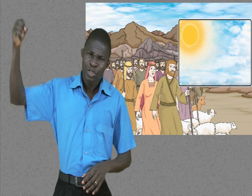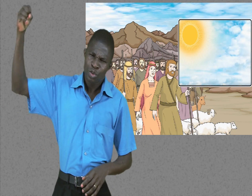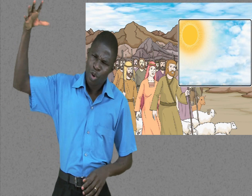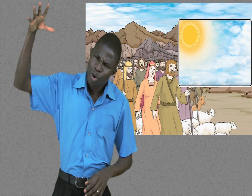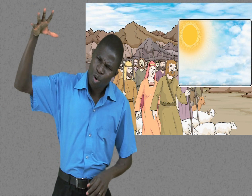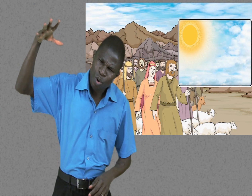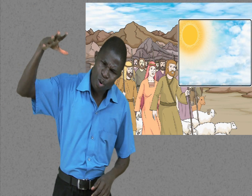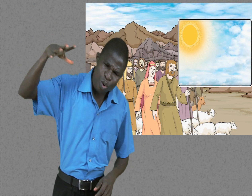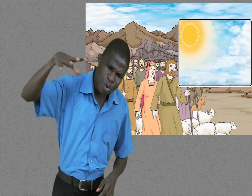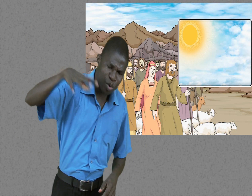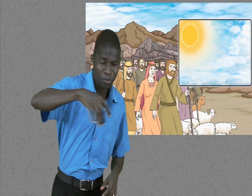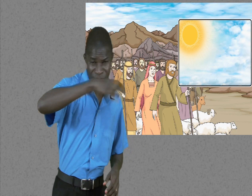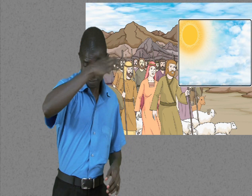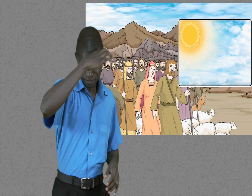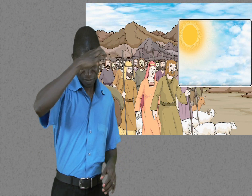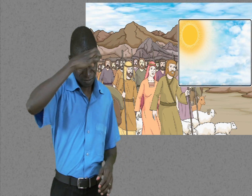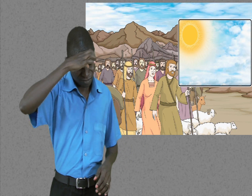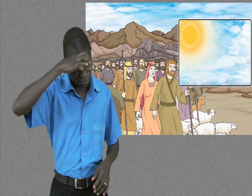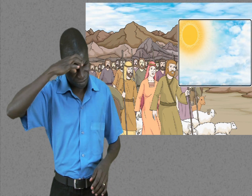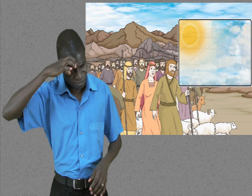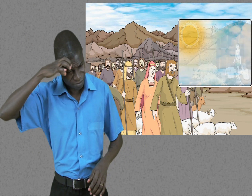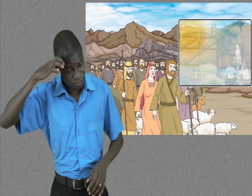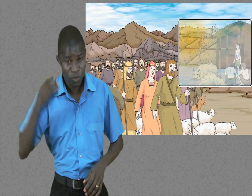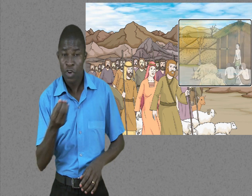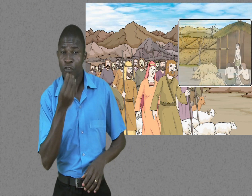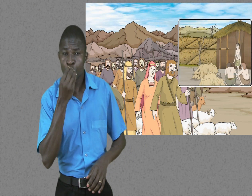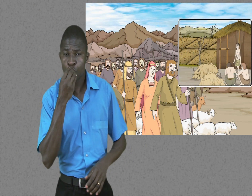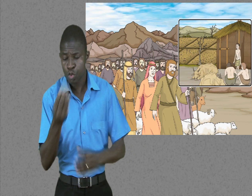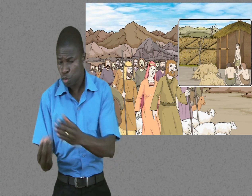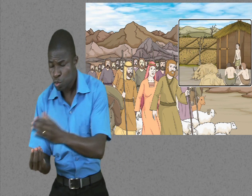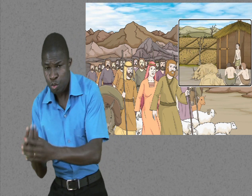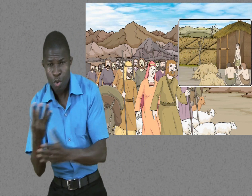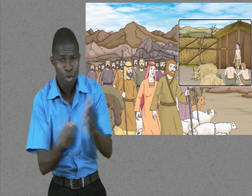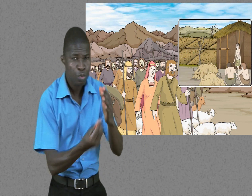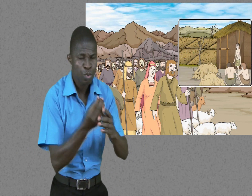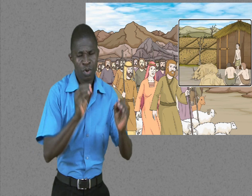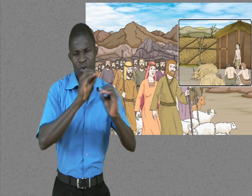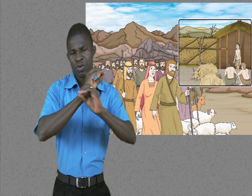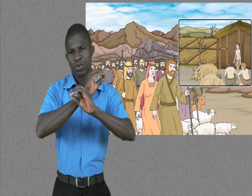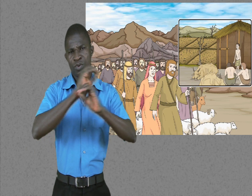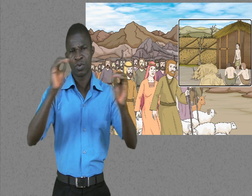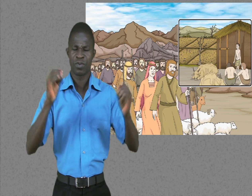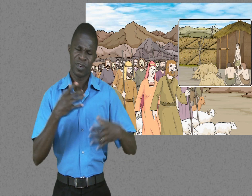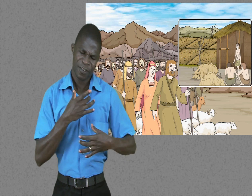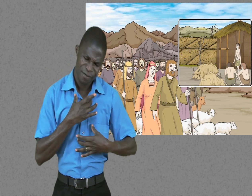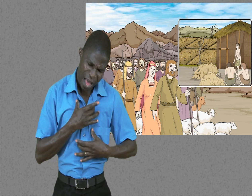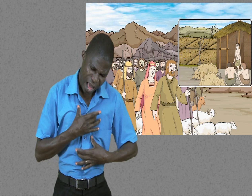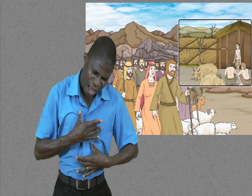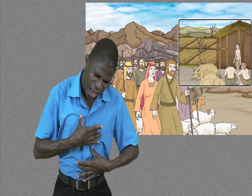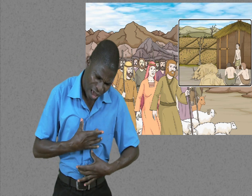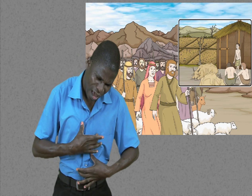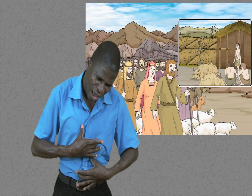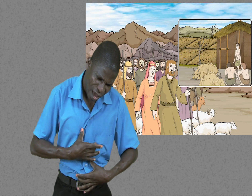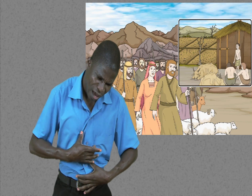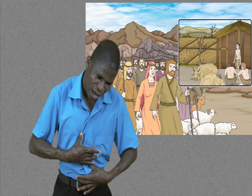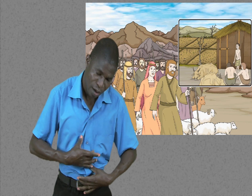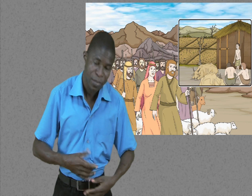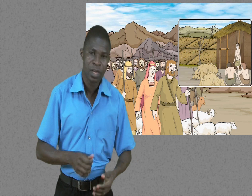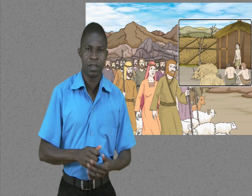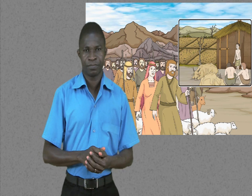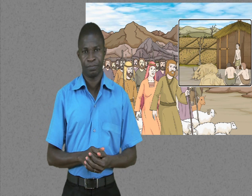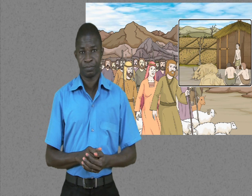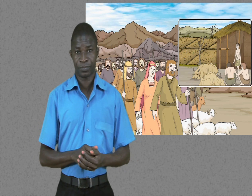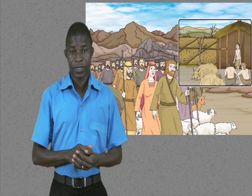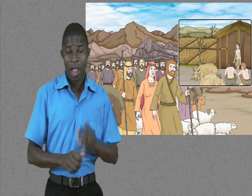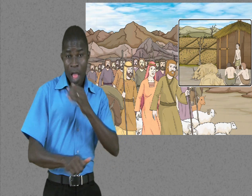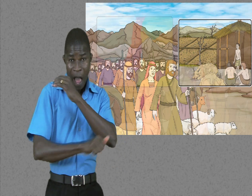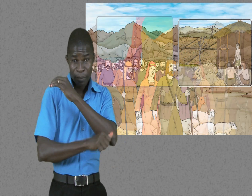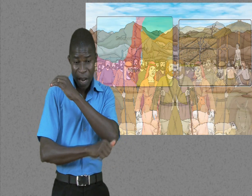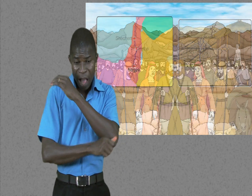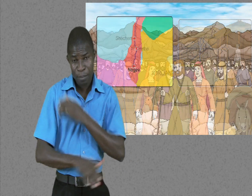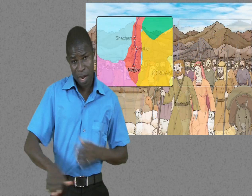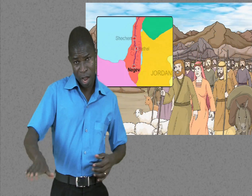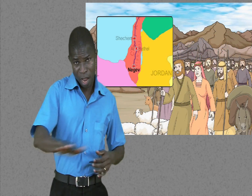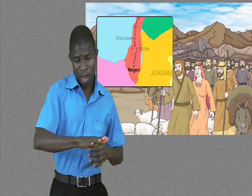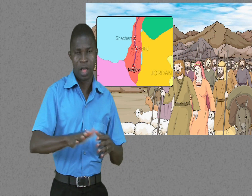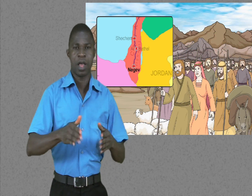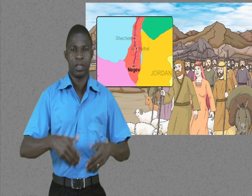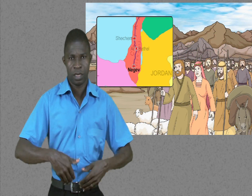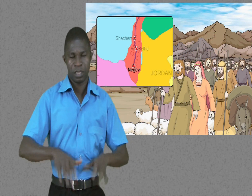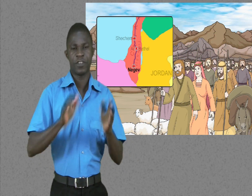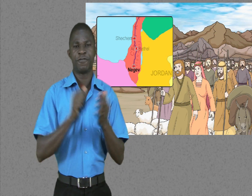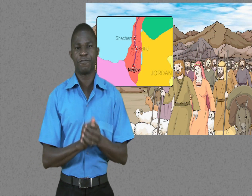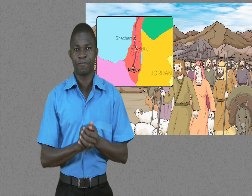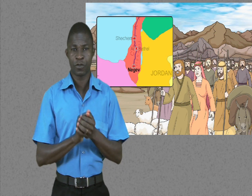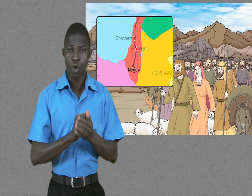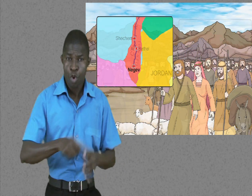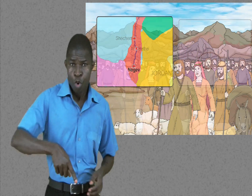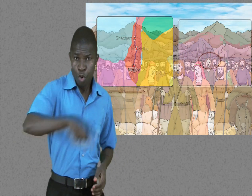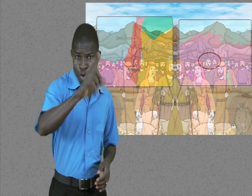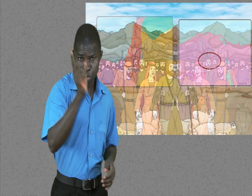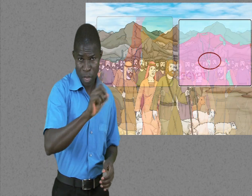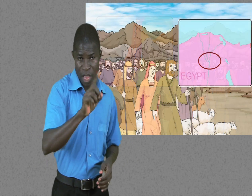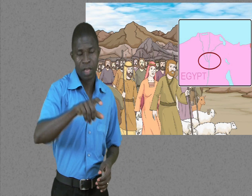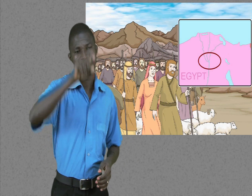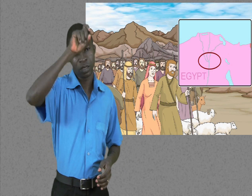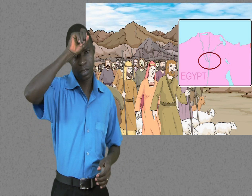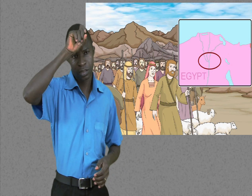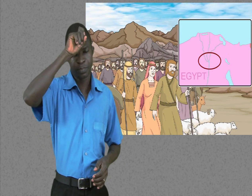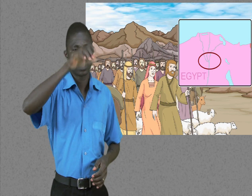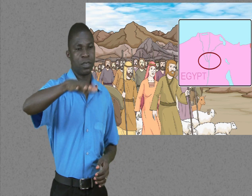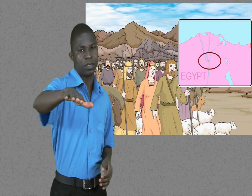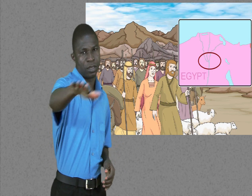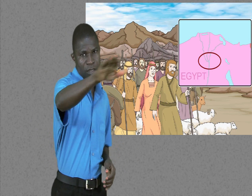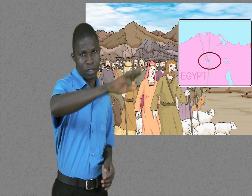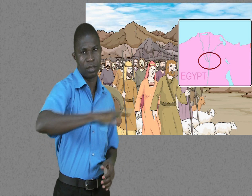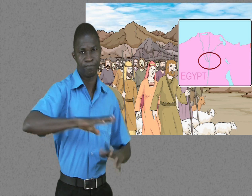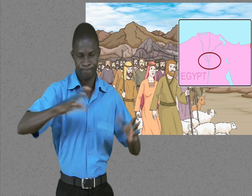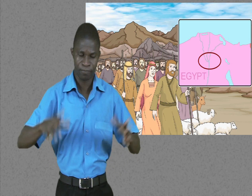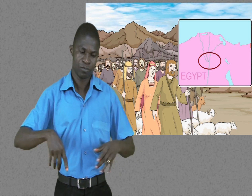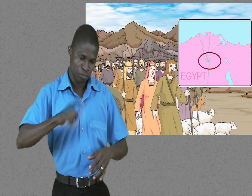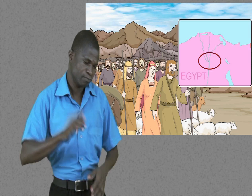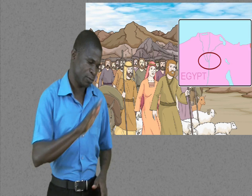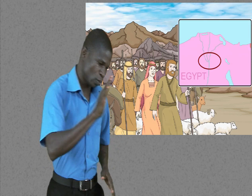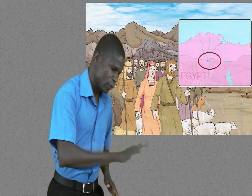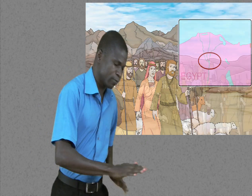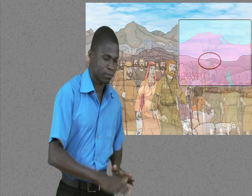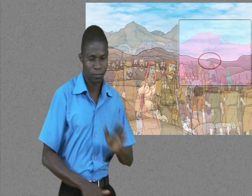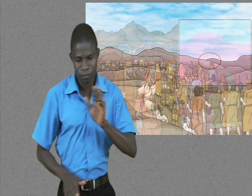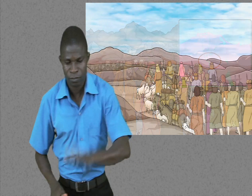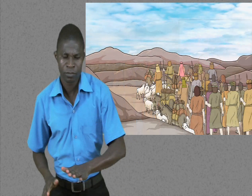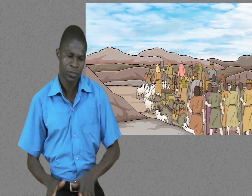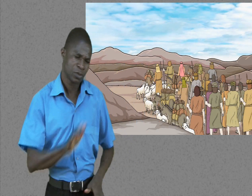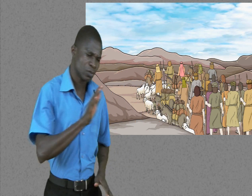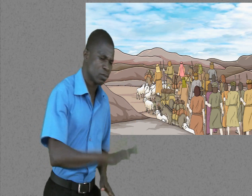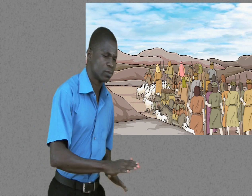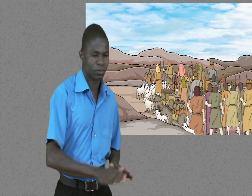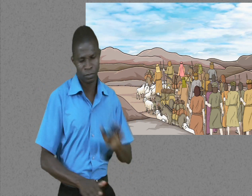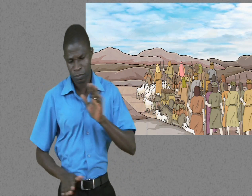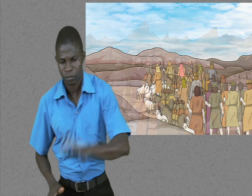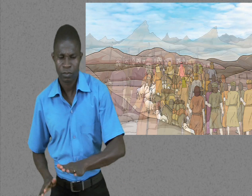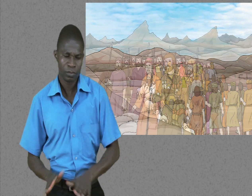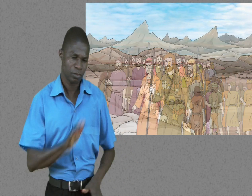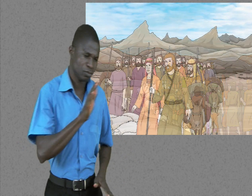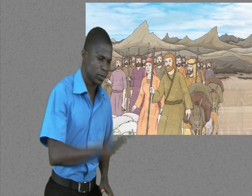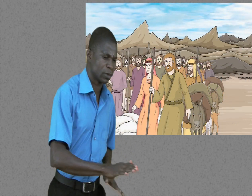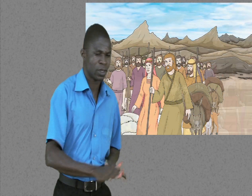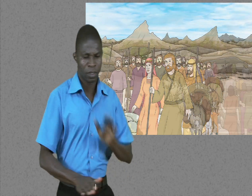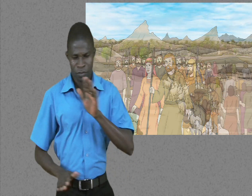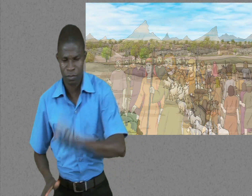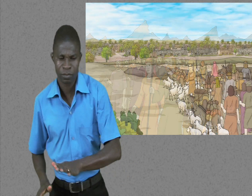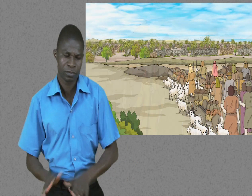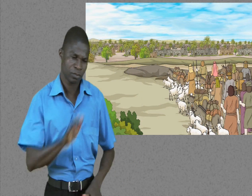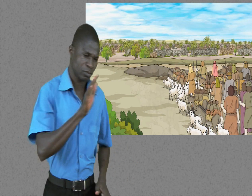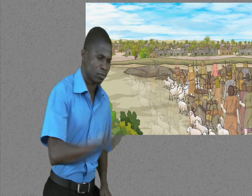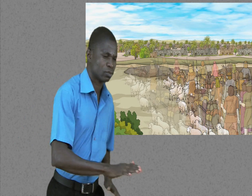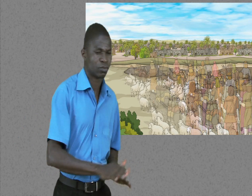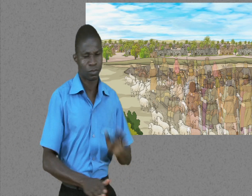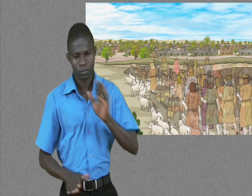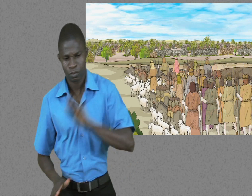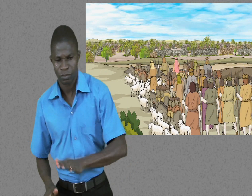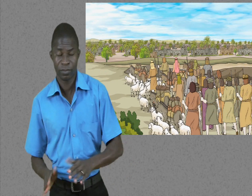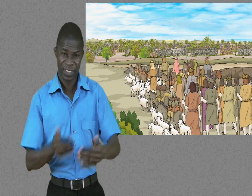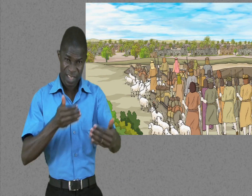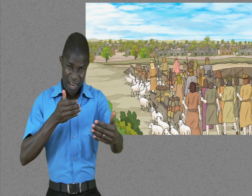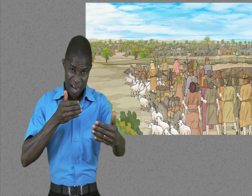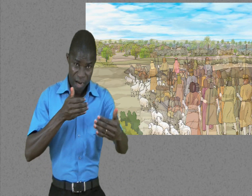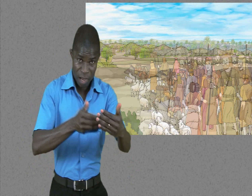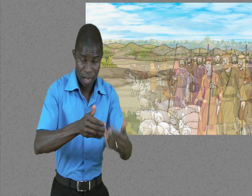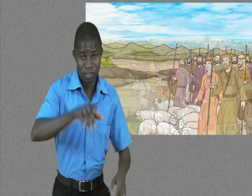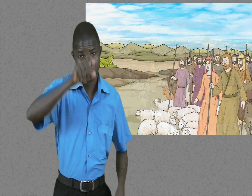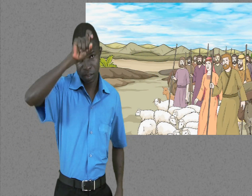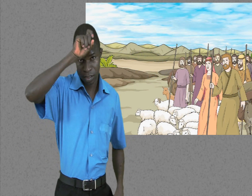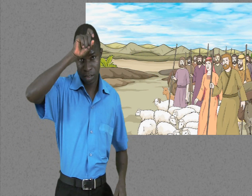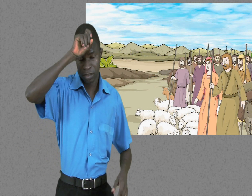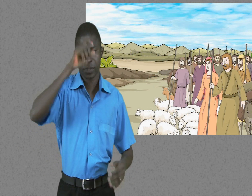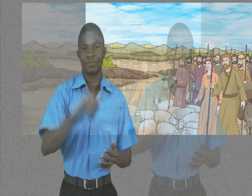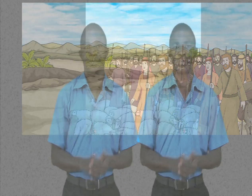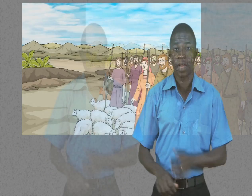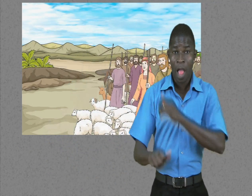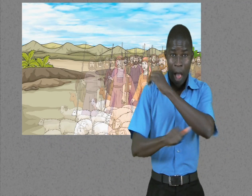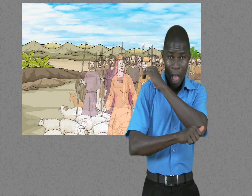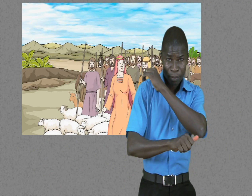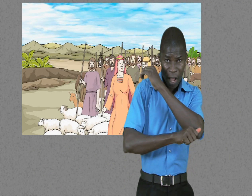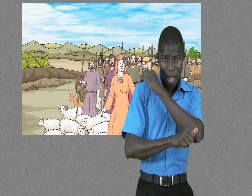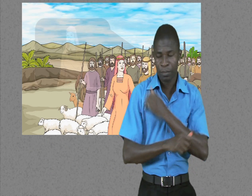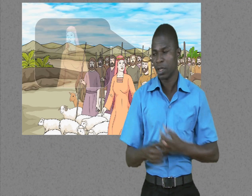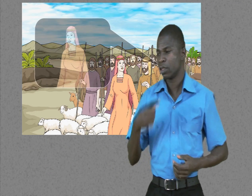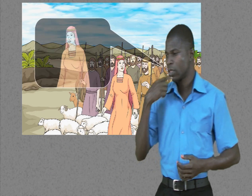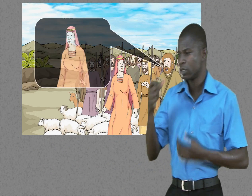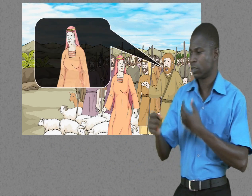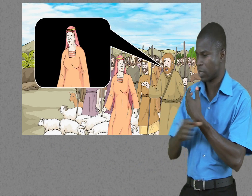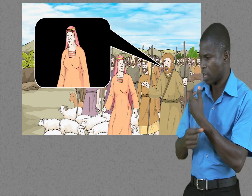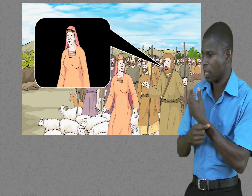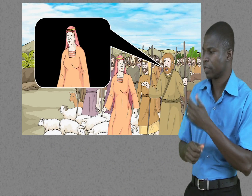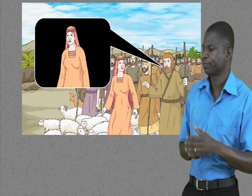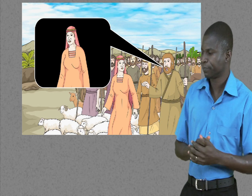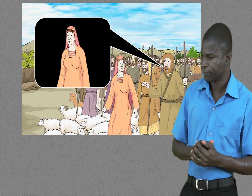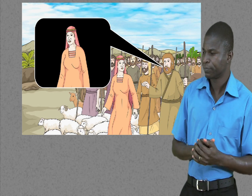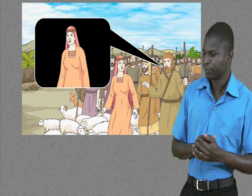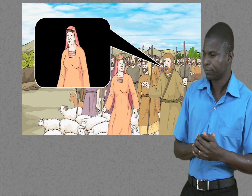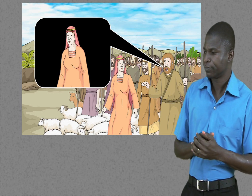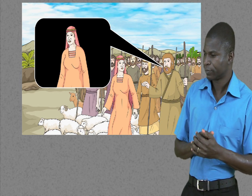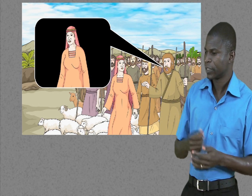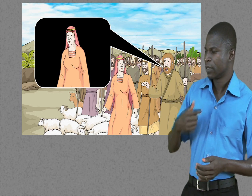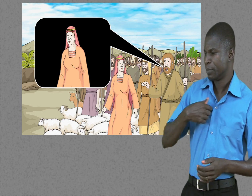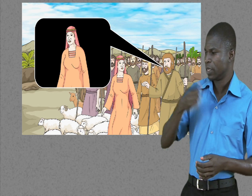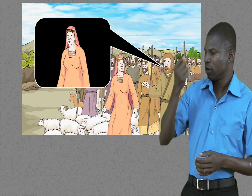So Abram went down to Egypt to live there for a while because the famine was severe.